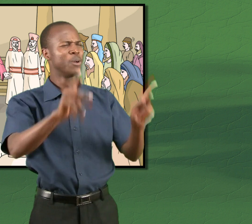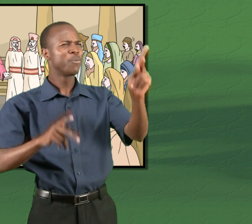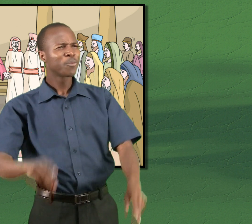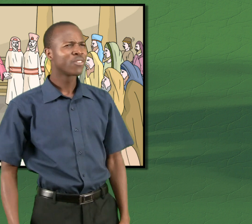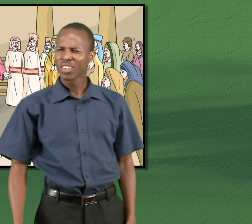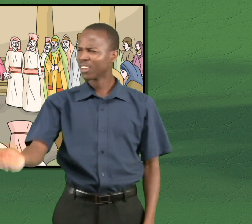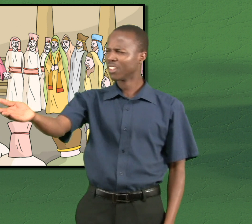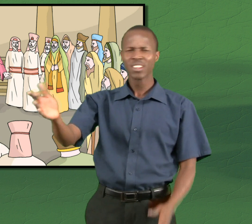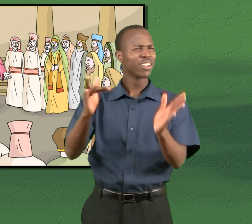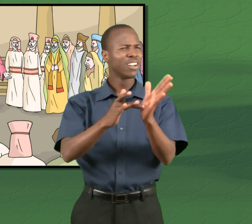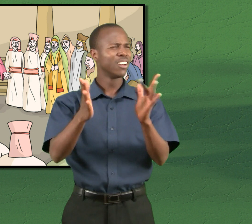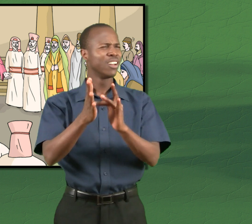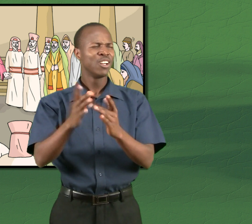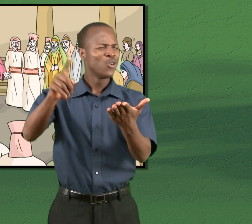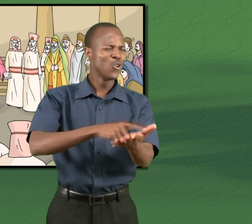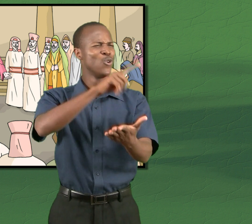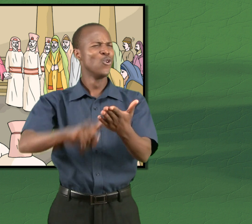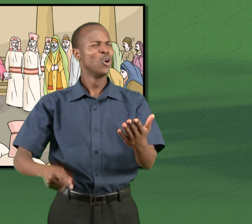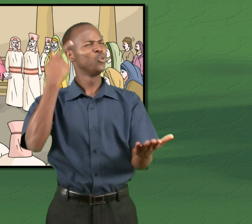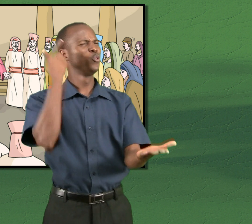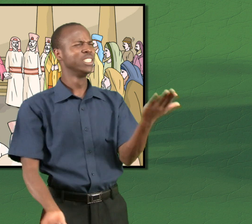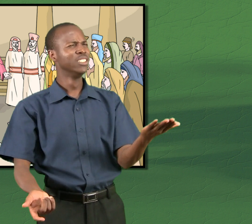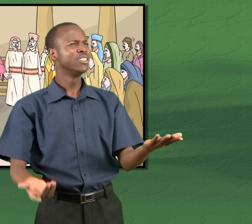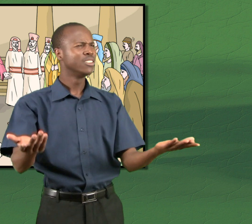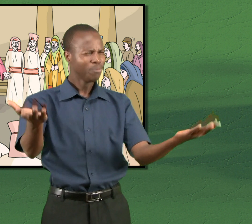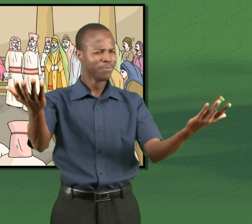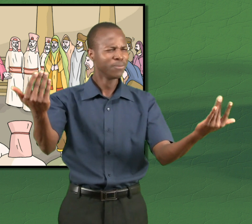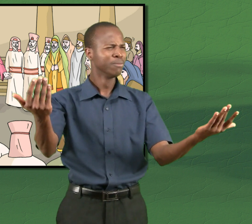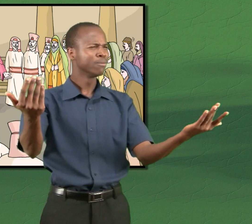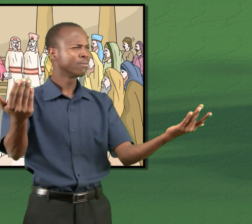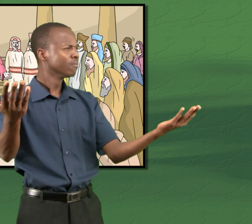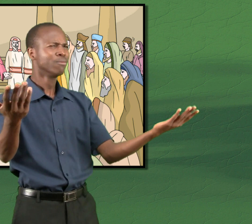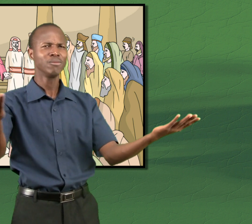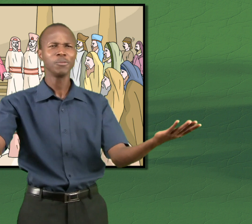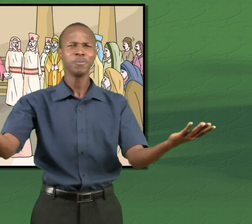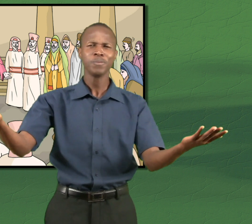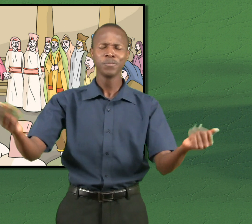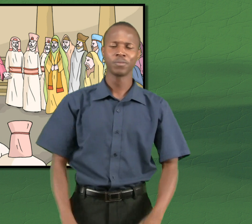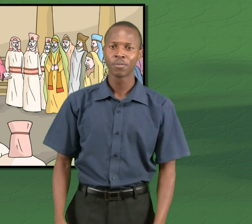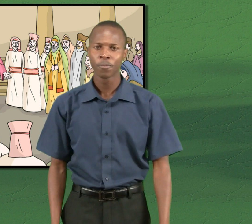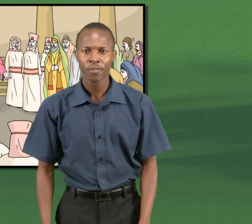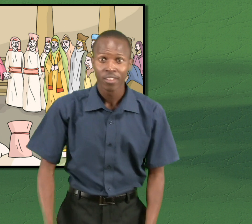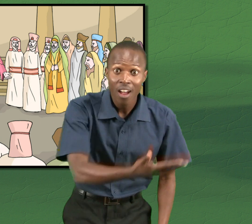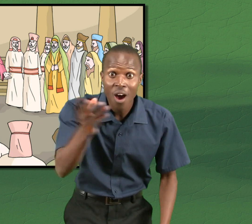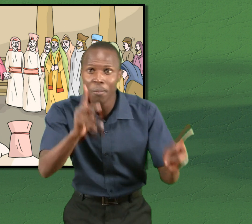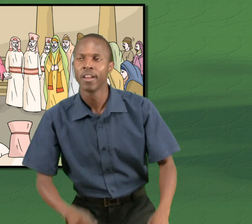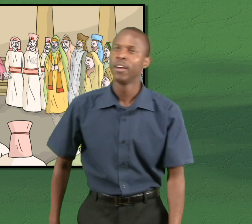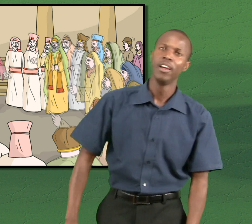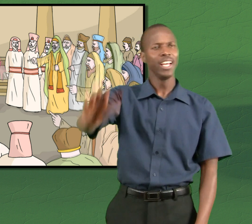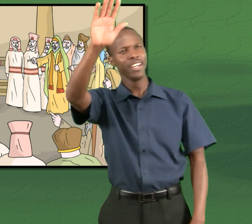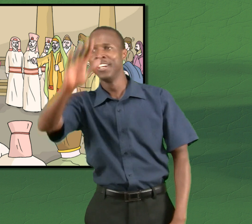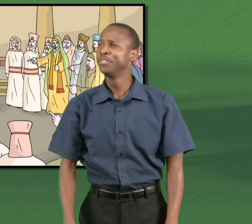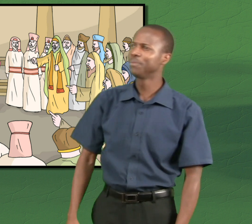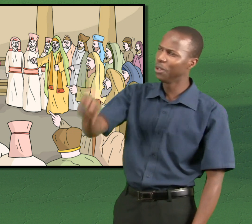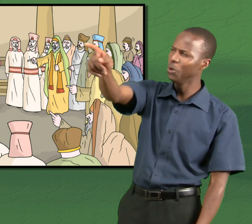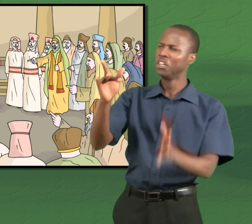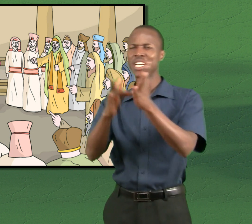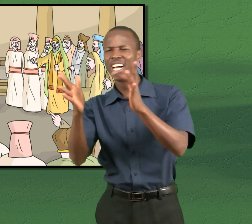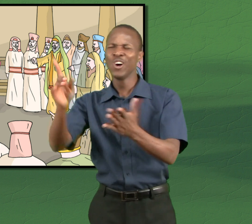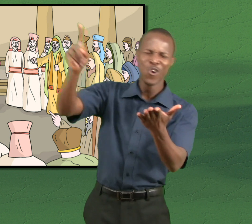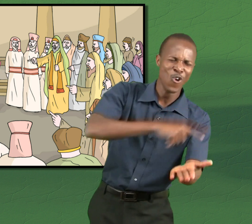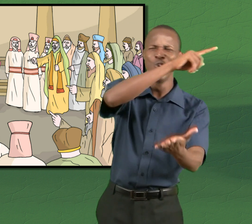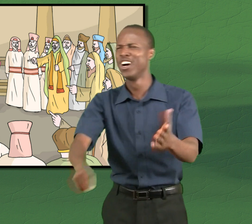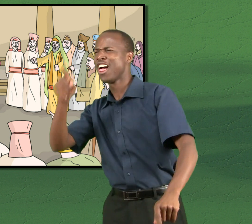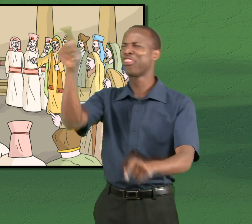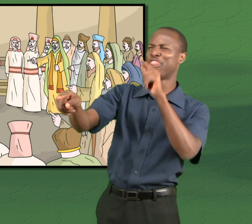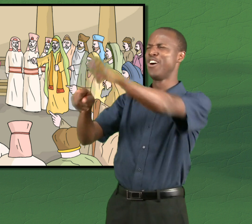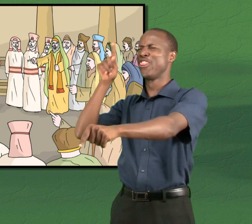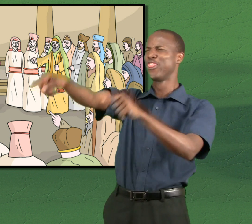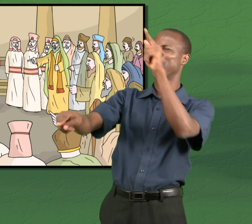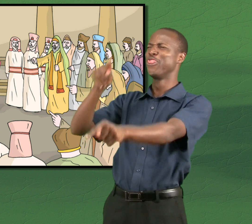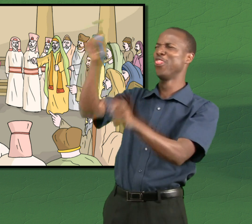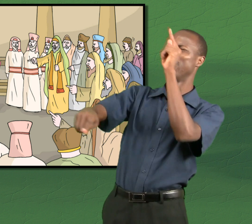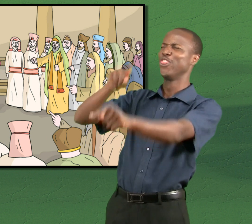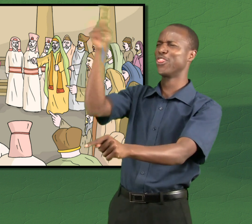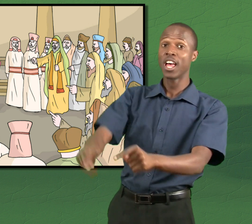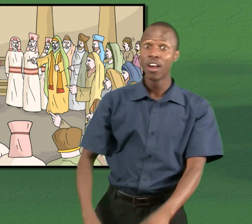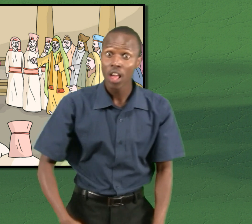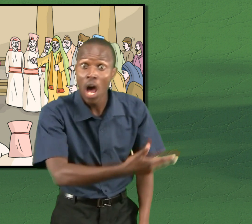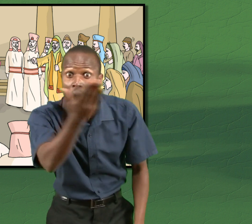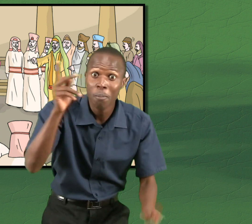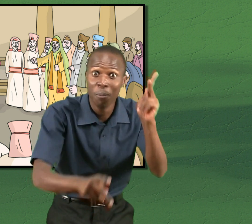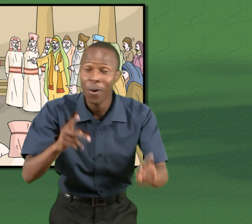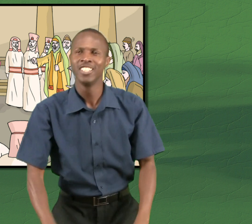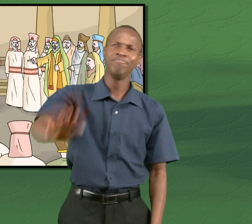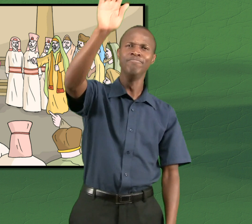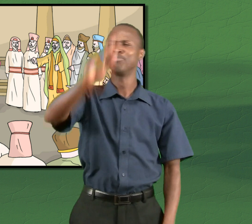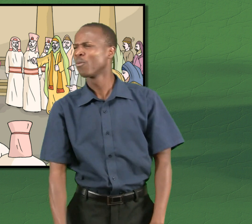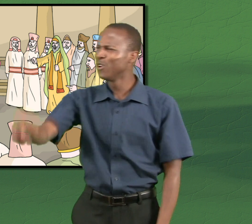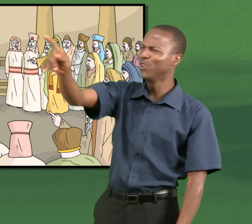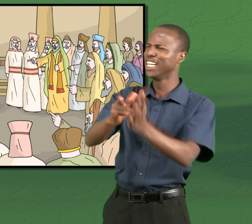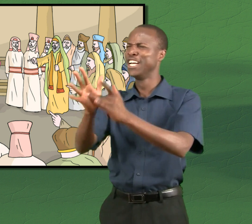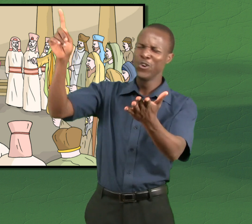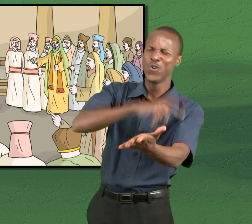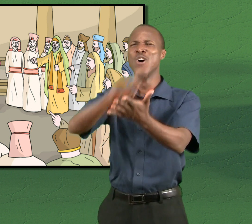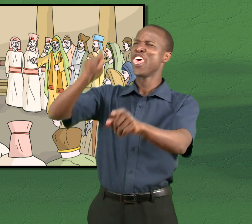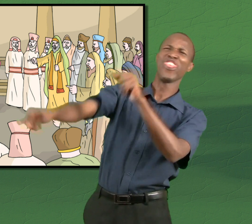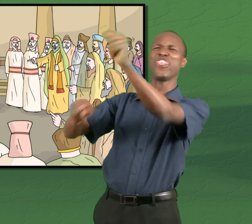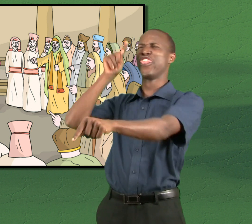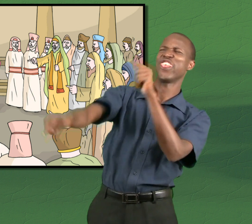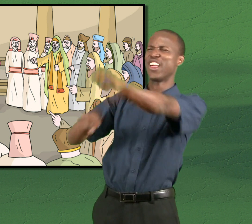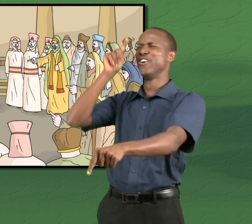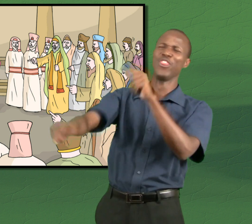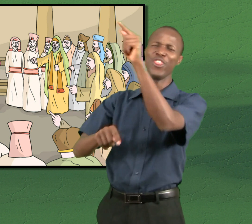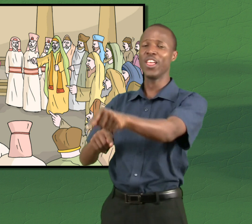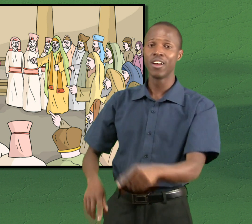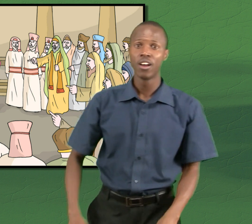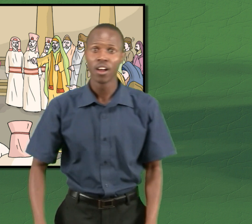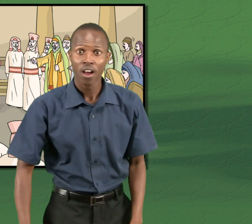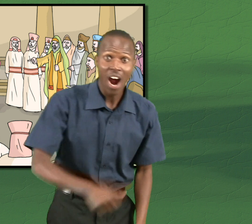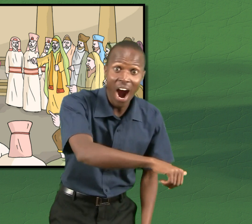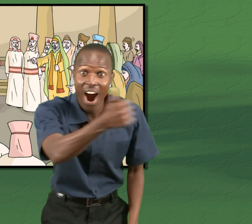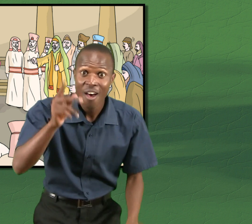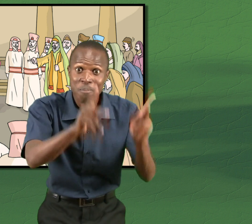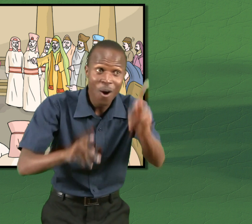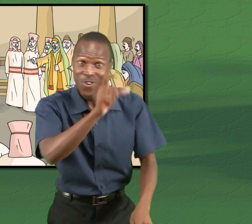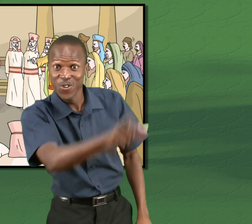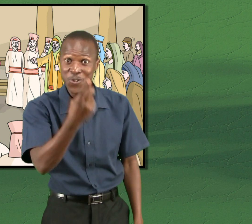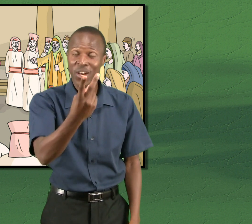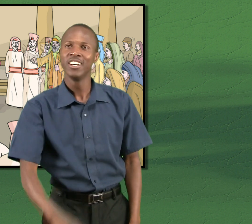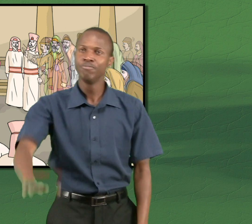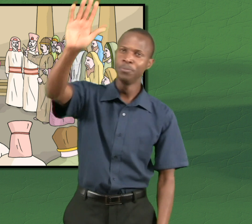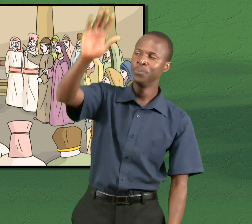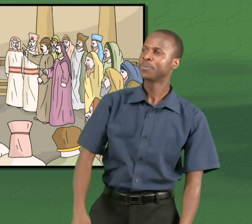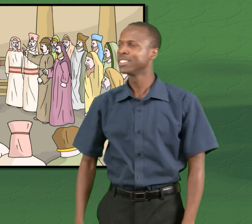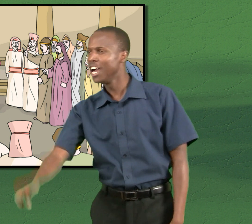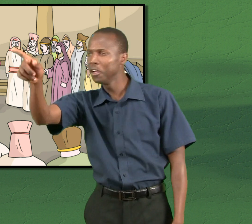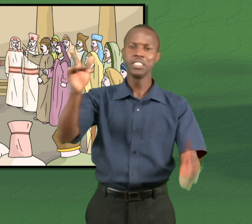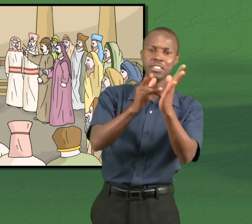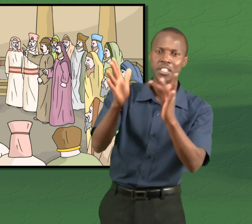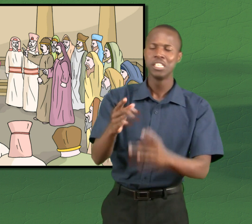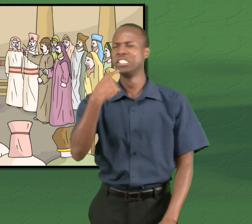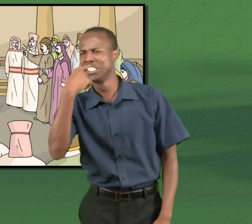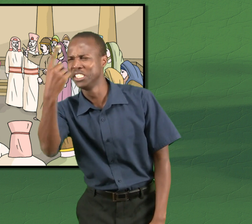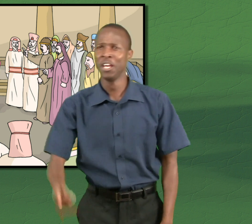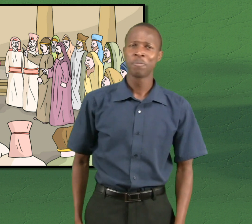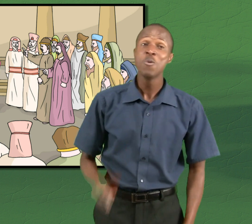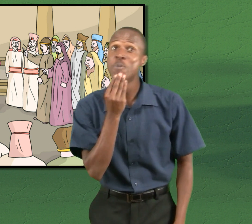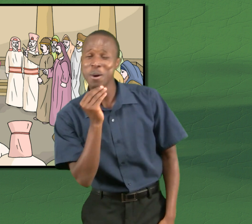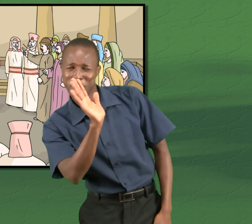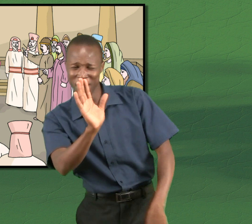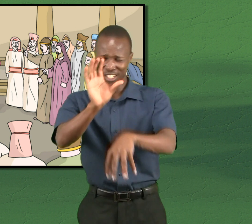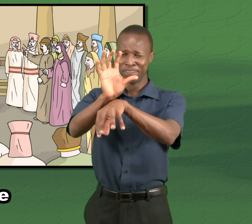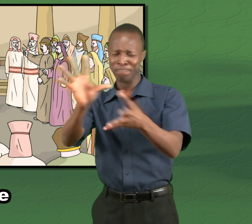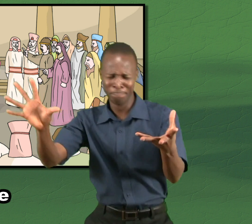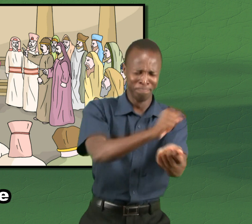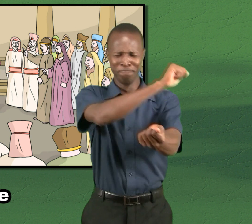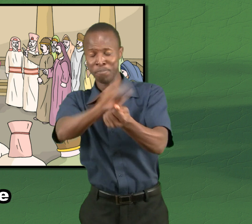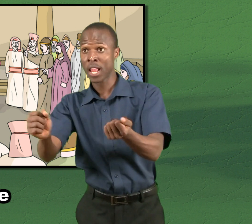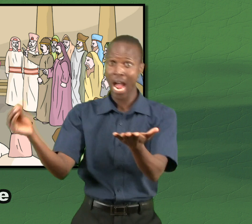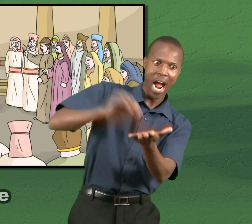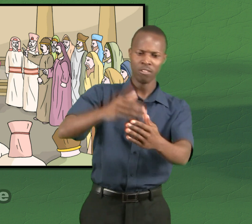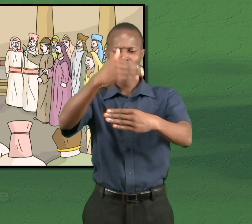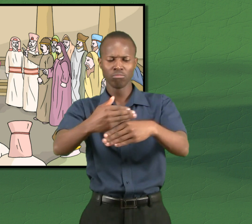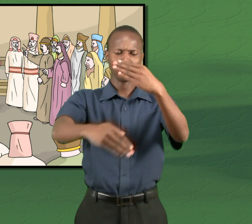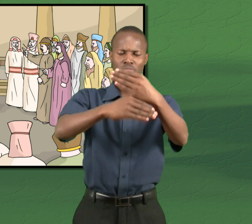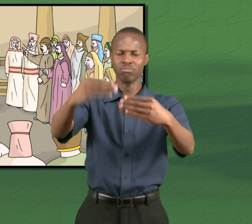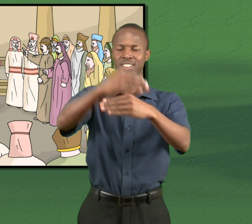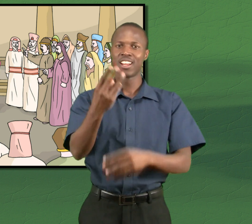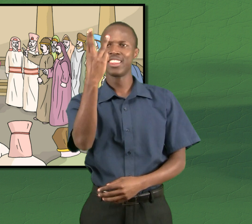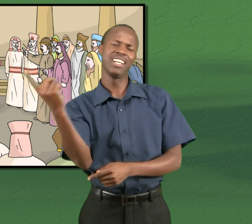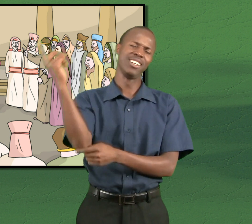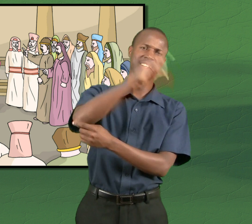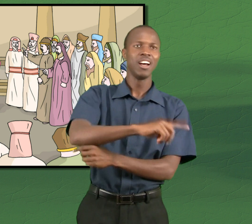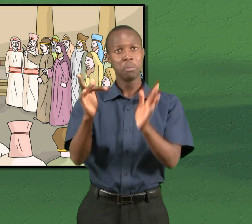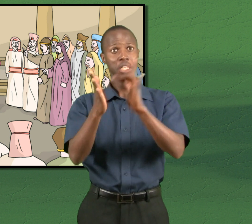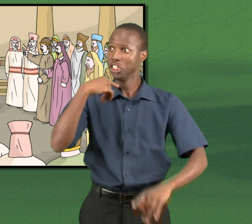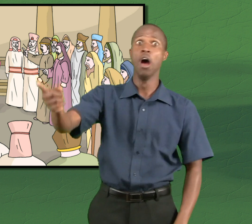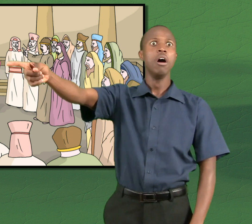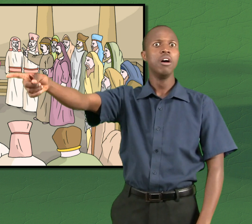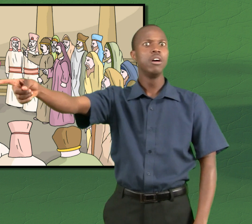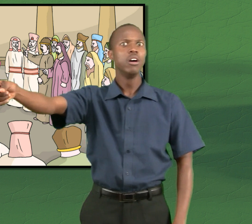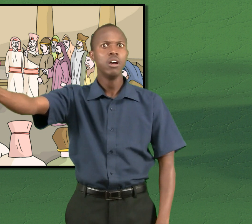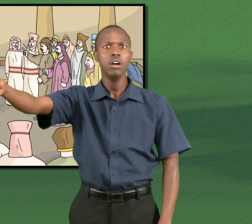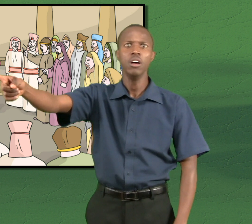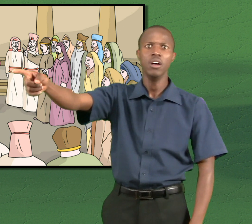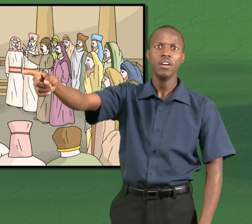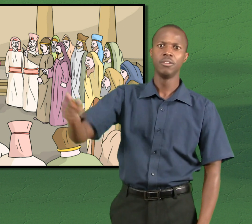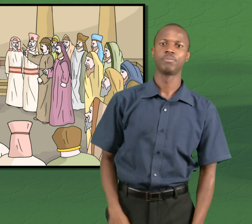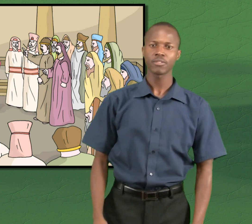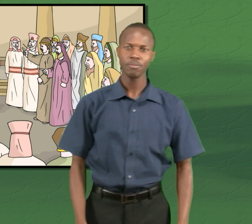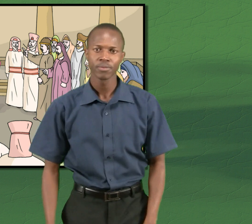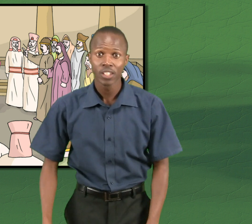Finally two came forward and declared, “This man said, ‘I am able to destroy the temple of God and rebuild it in three days.’” So the high priest stood up and asked Him, “Have You no answer?